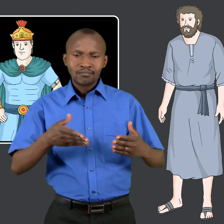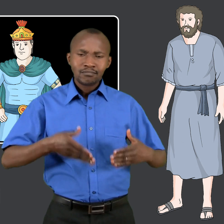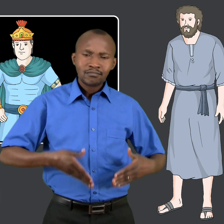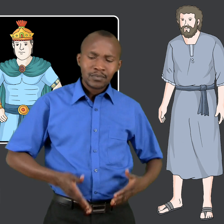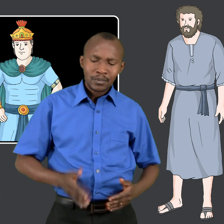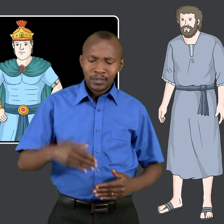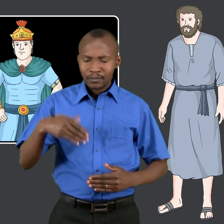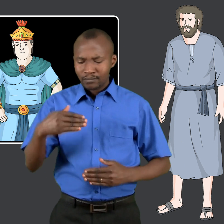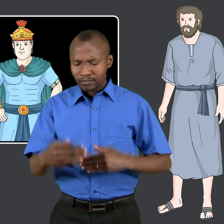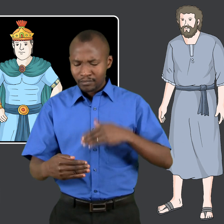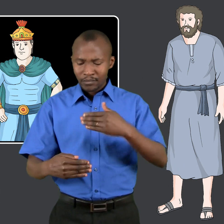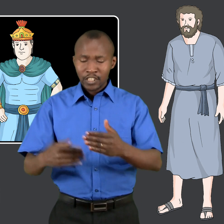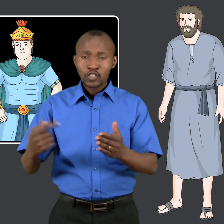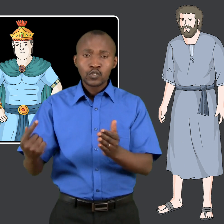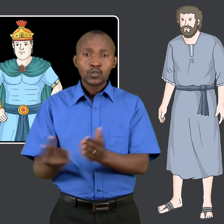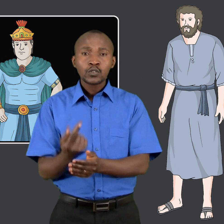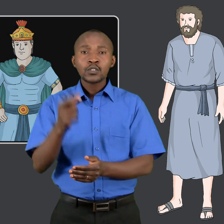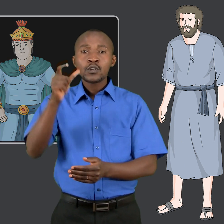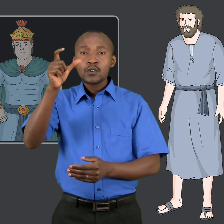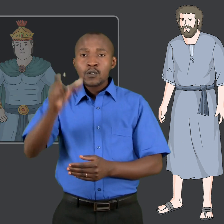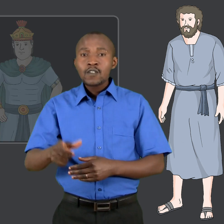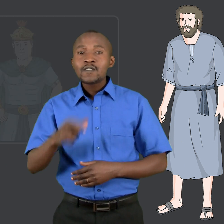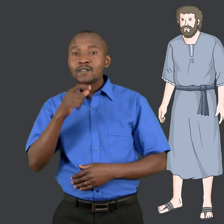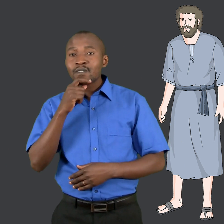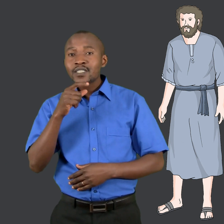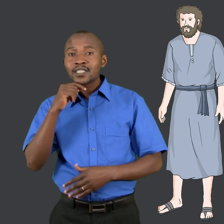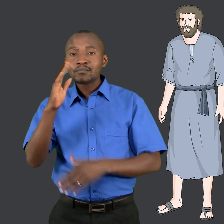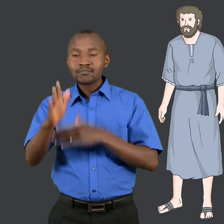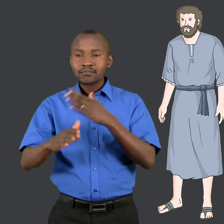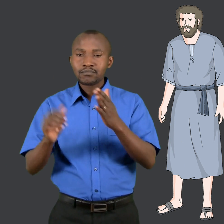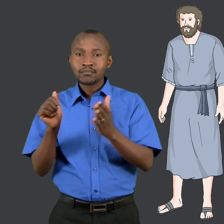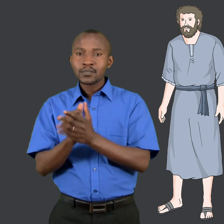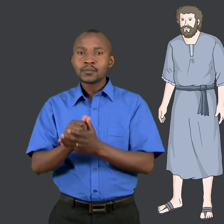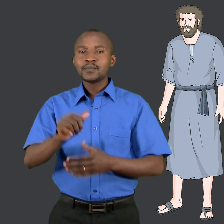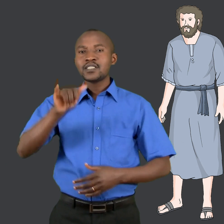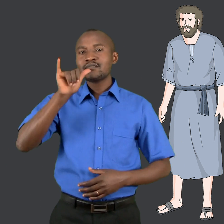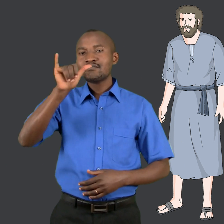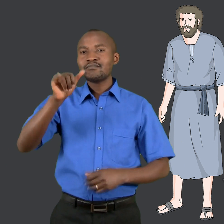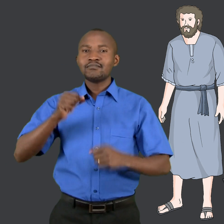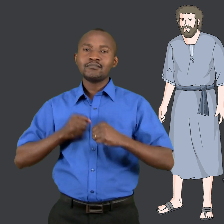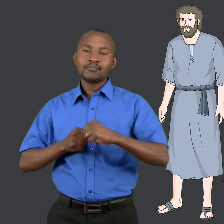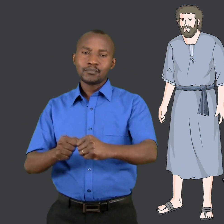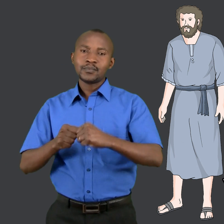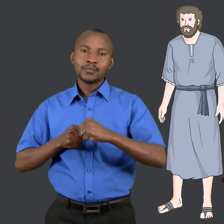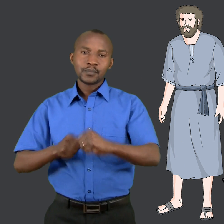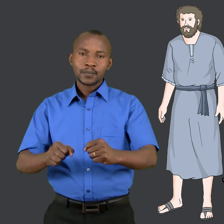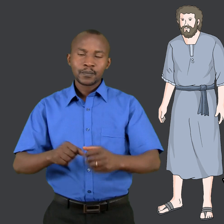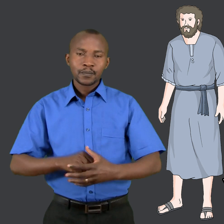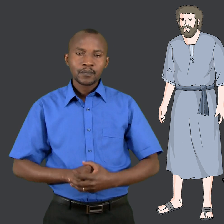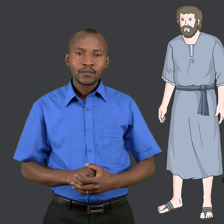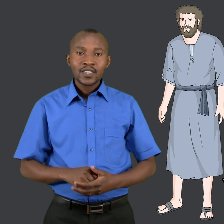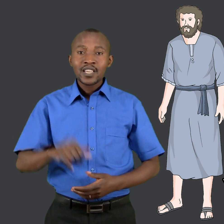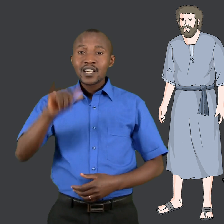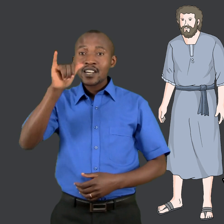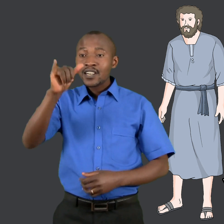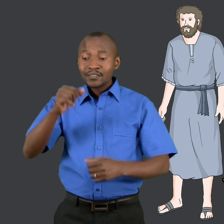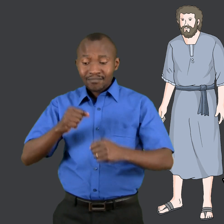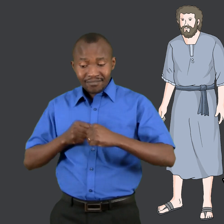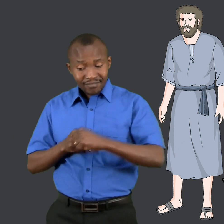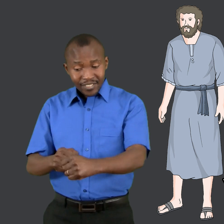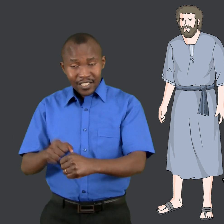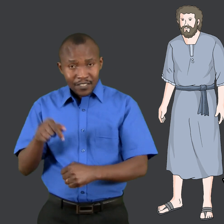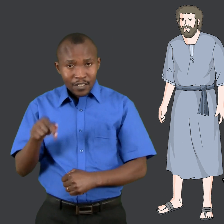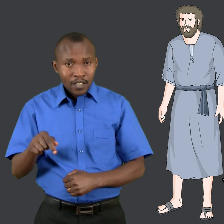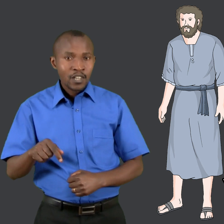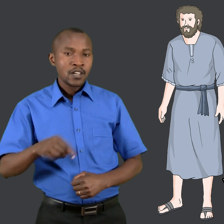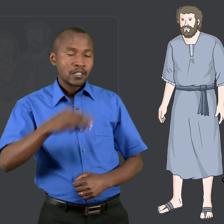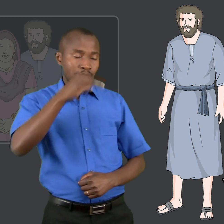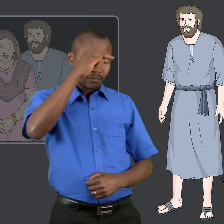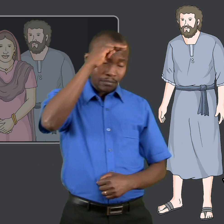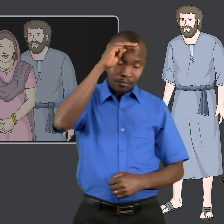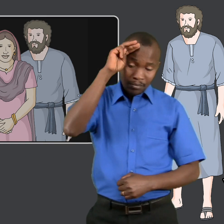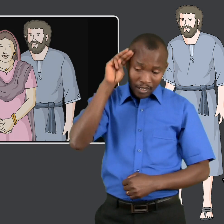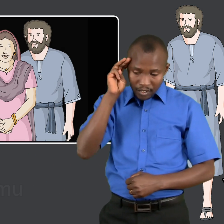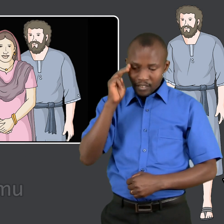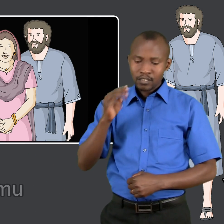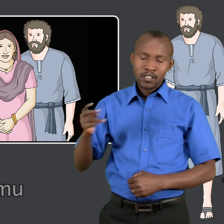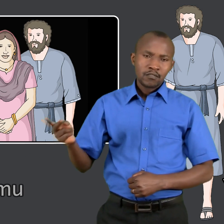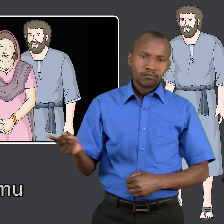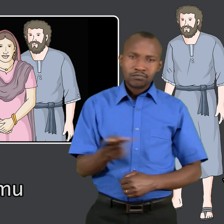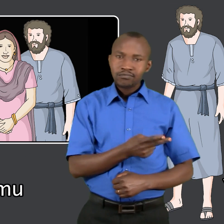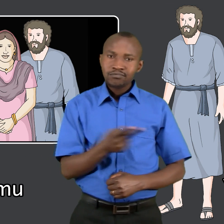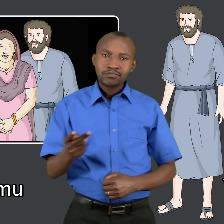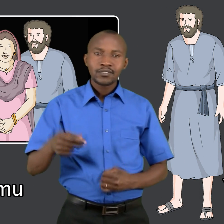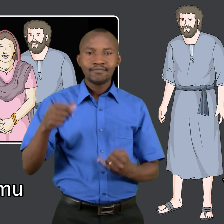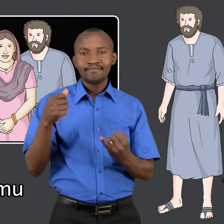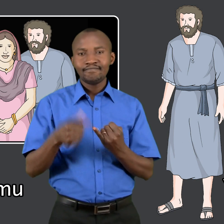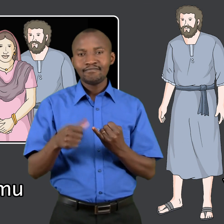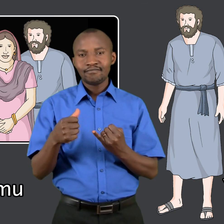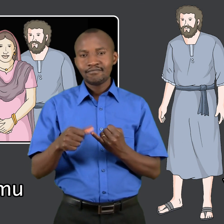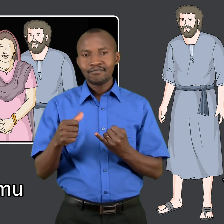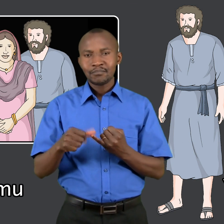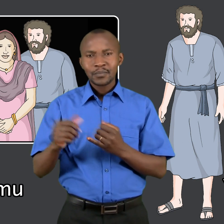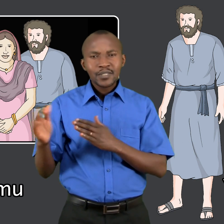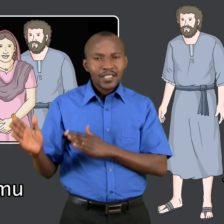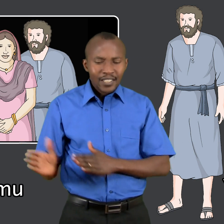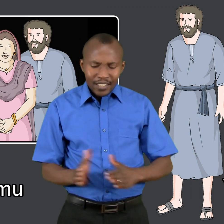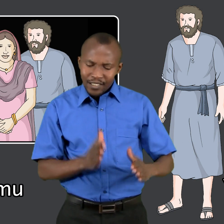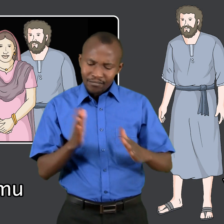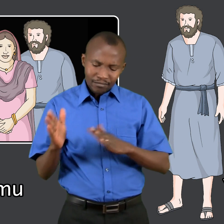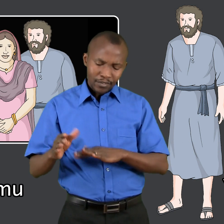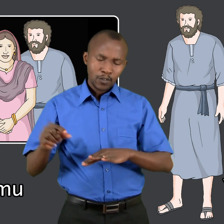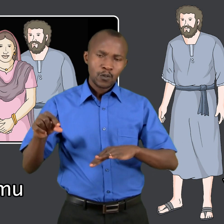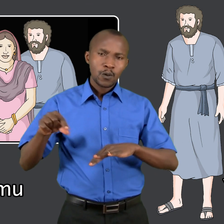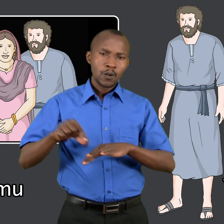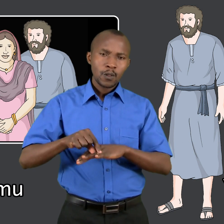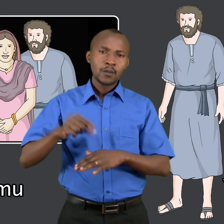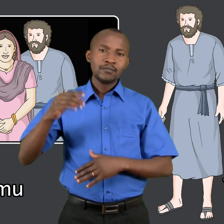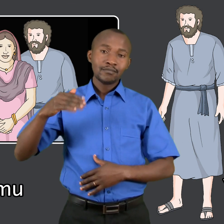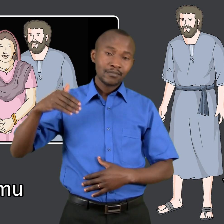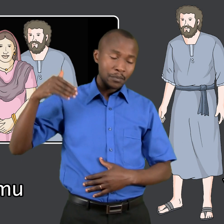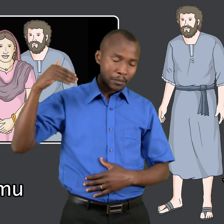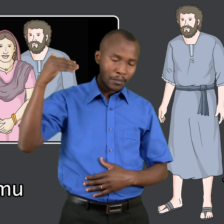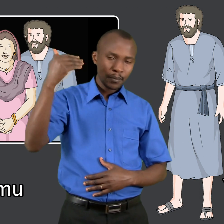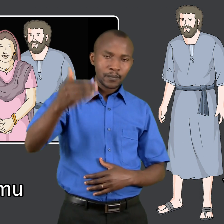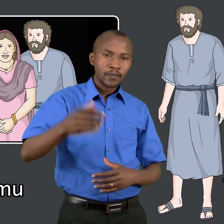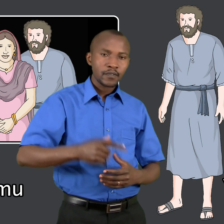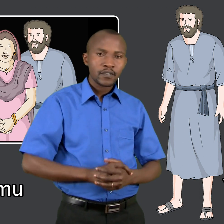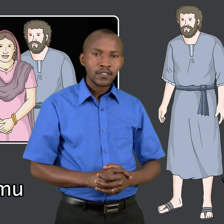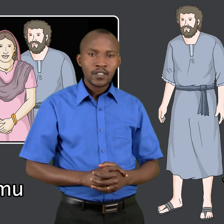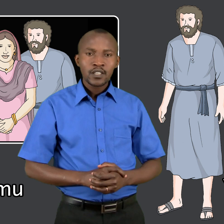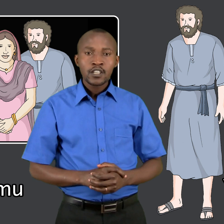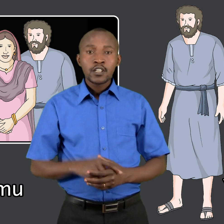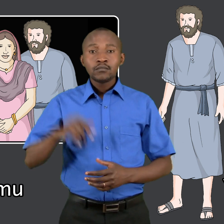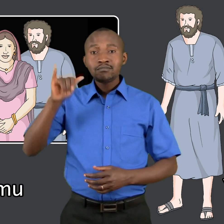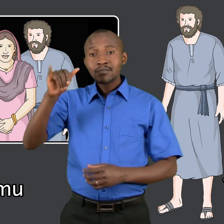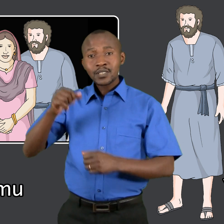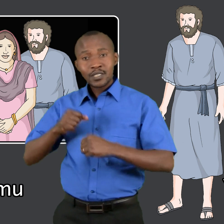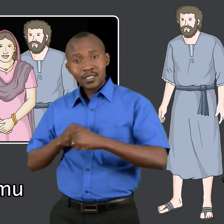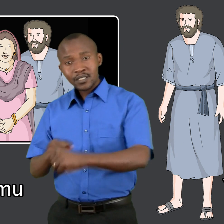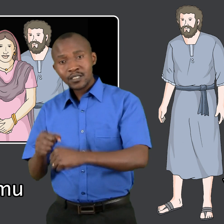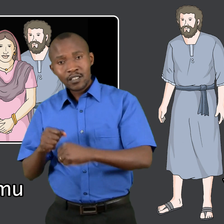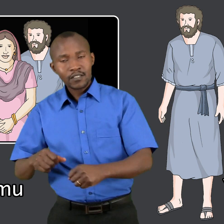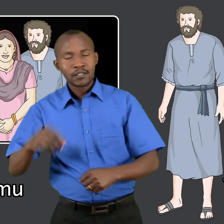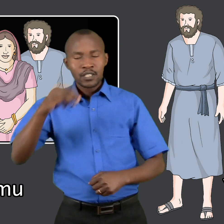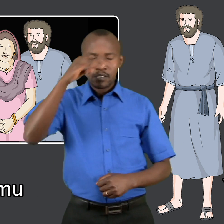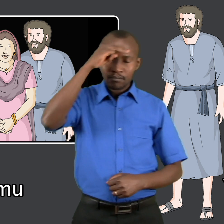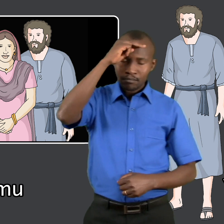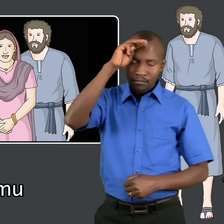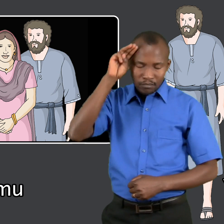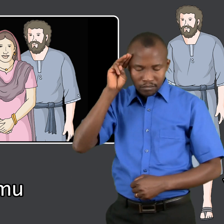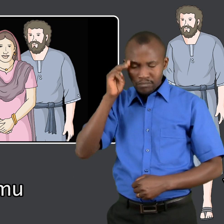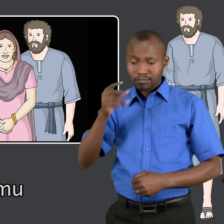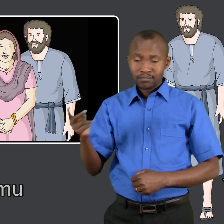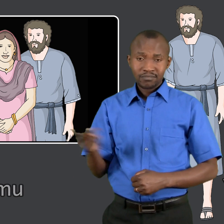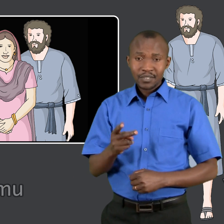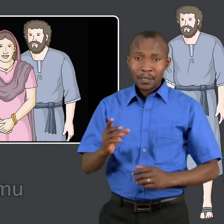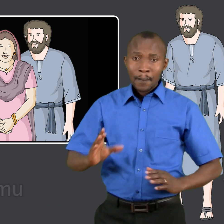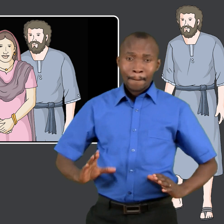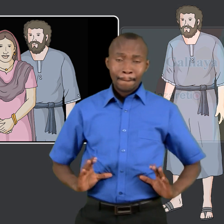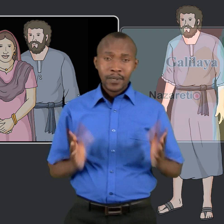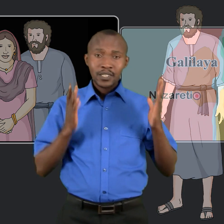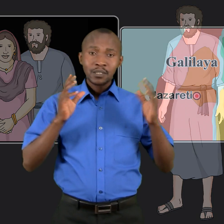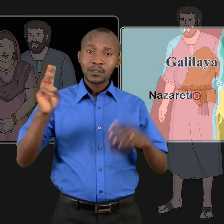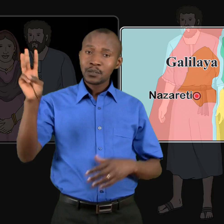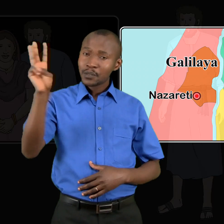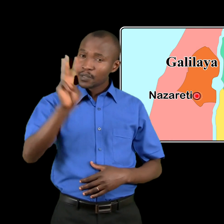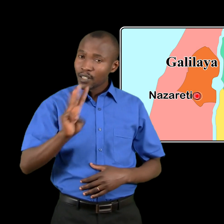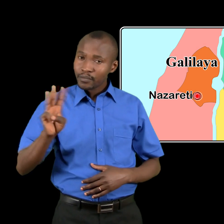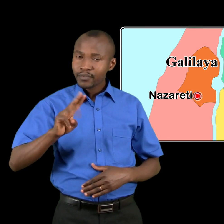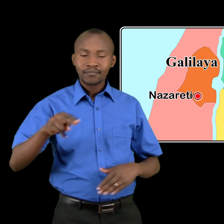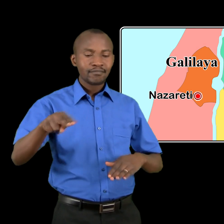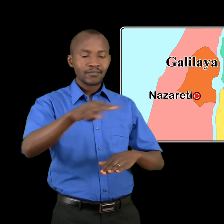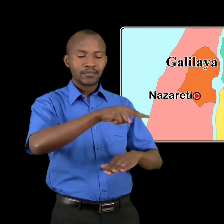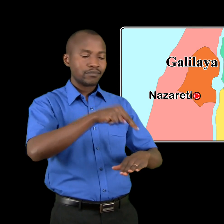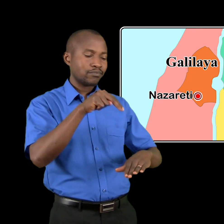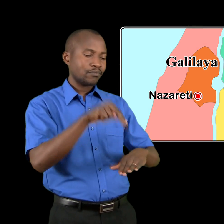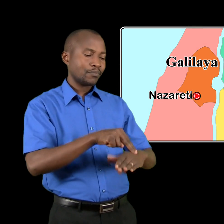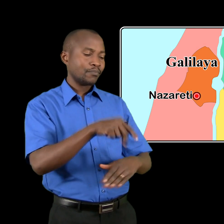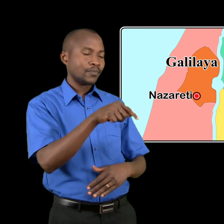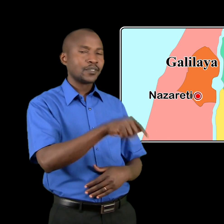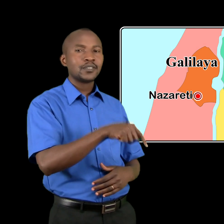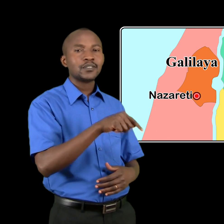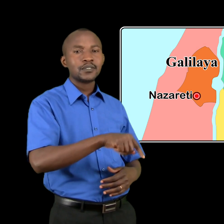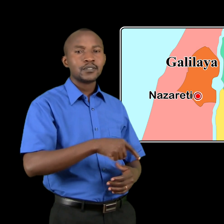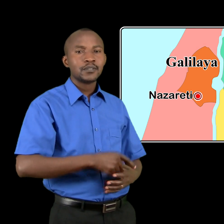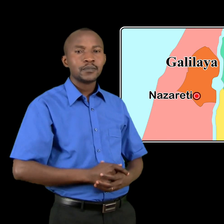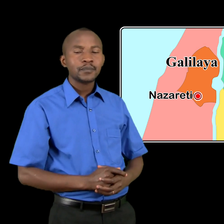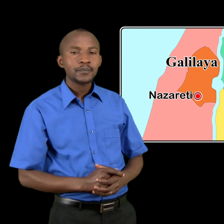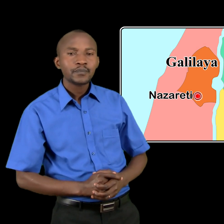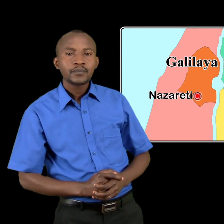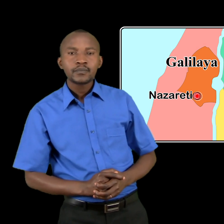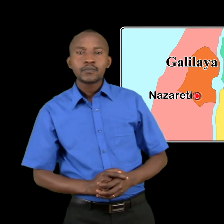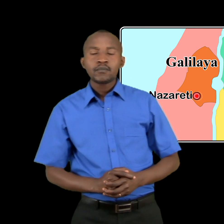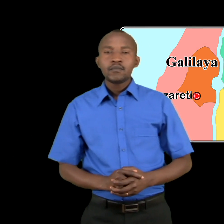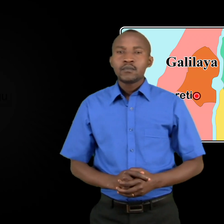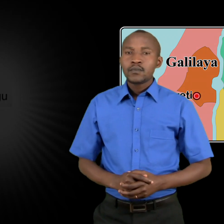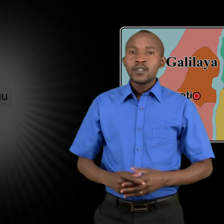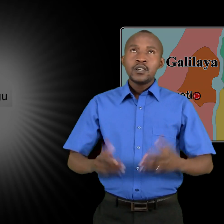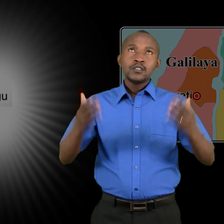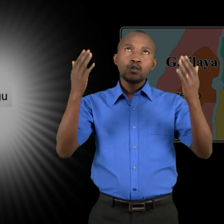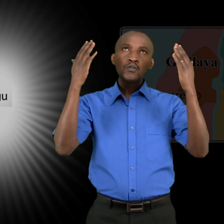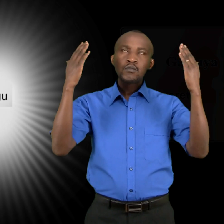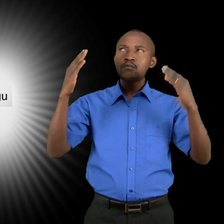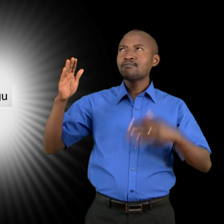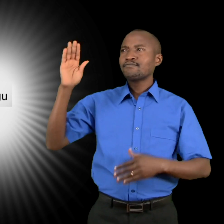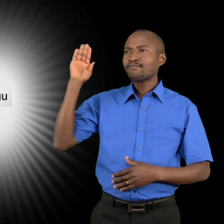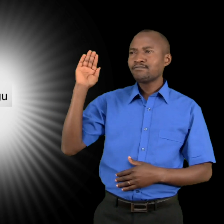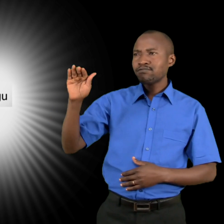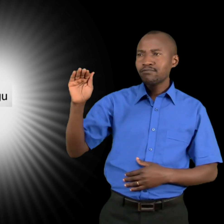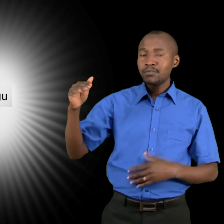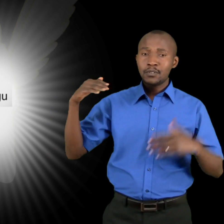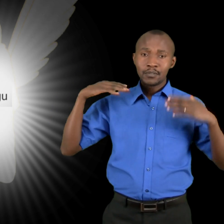All this took place to fulfill what the Lord had said through the prophet: “Behold, the virgin will be with child and will give birth to a son, and they will call Him Immanuel” (which means, “God with us”). When Joseph woke up, he did as the angel of the Lord had commanded him, and embraced Mary as his wife. But he had no union with her until she gave birth to a Son.